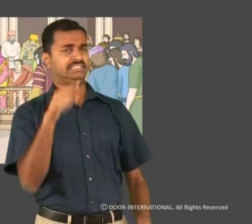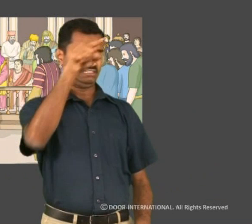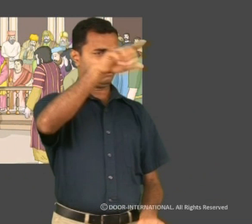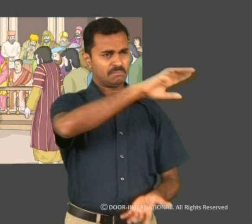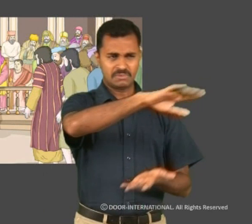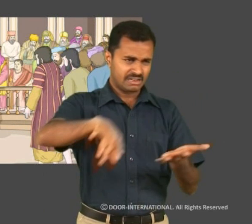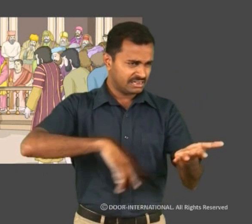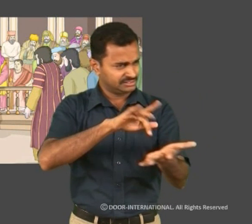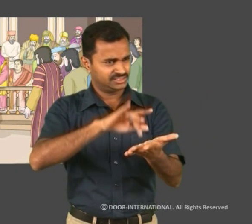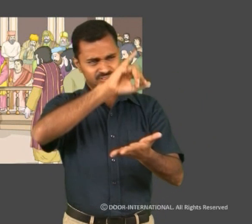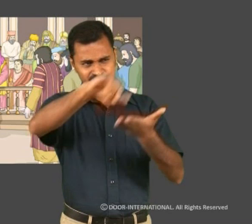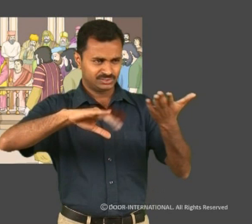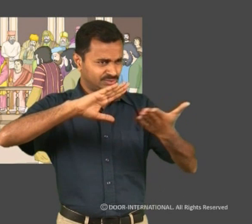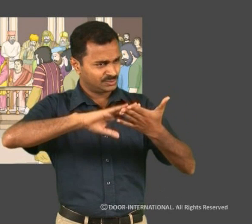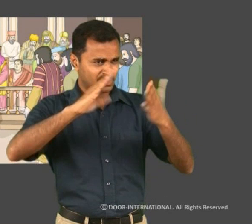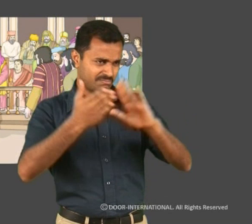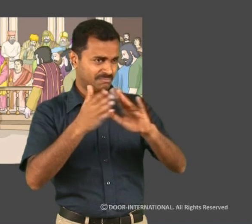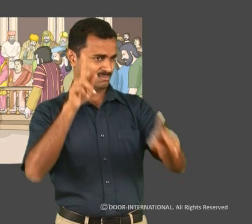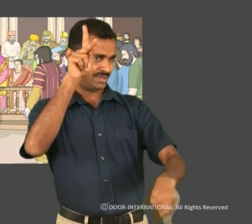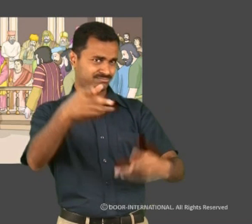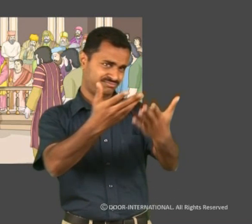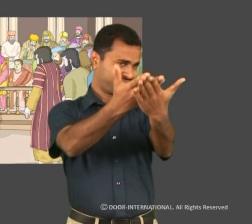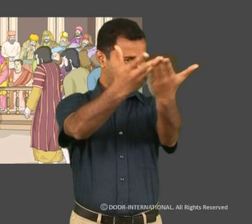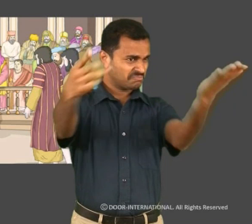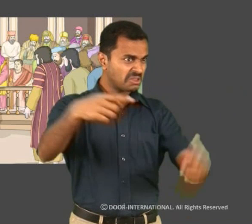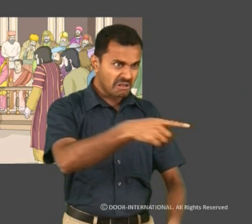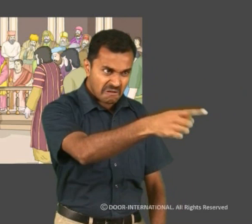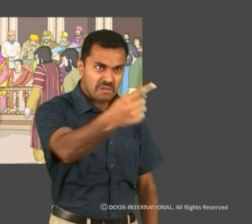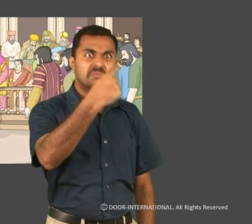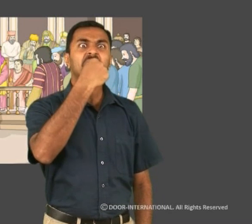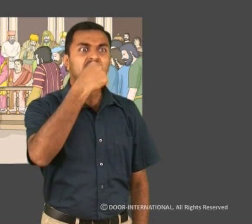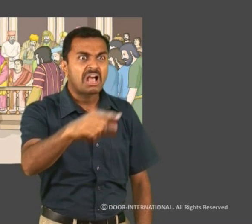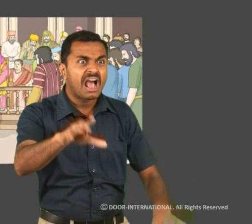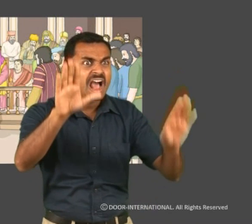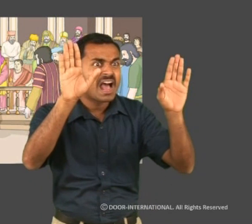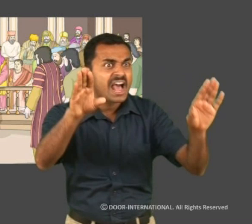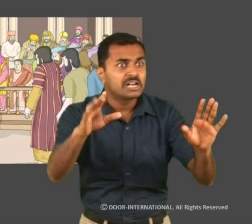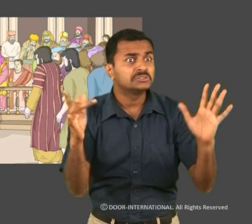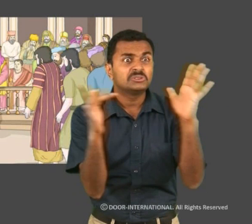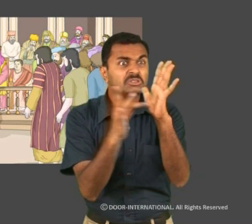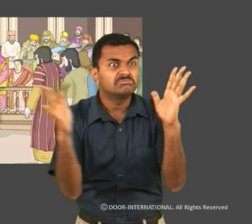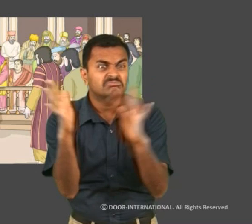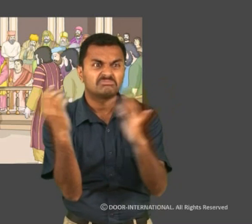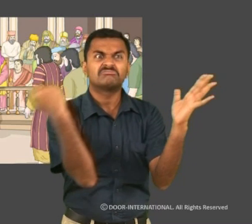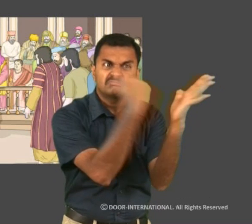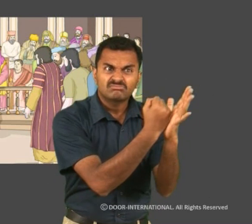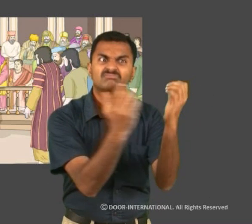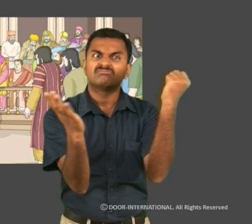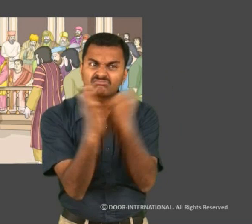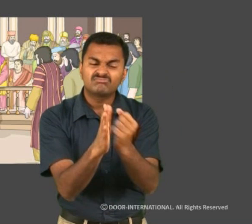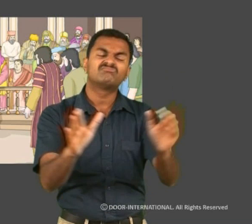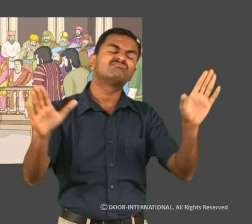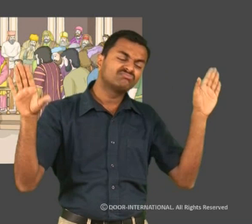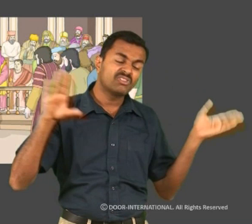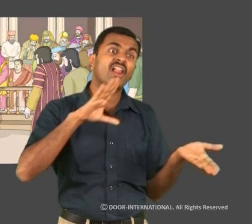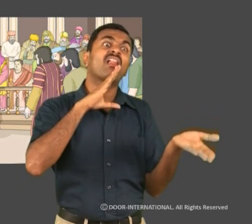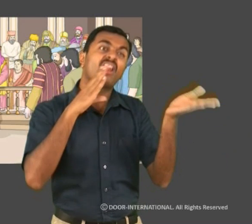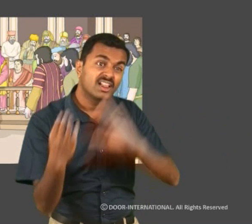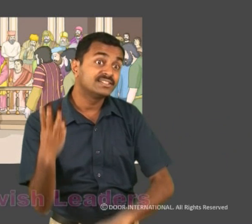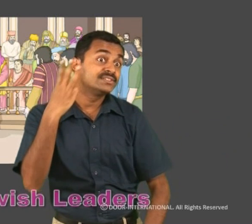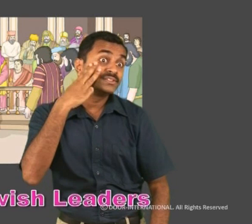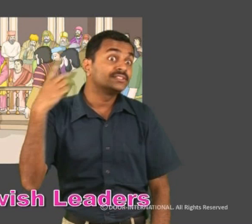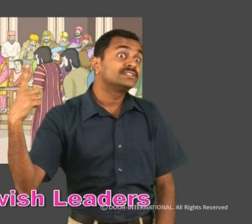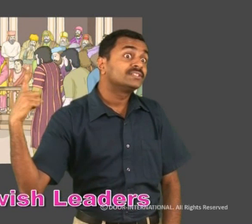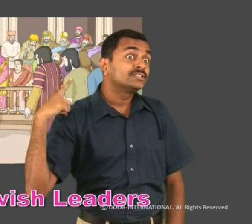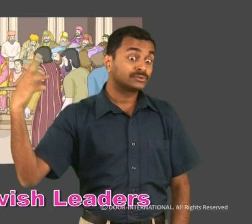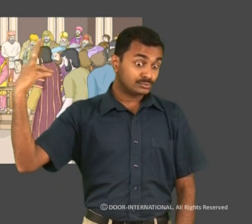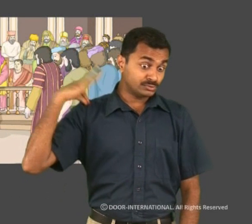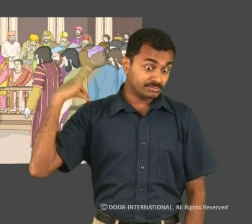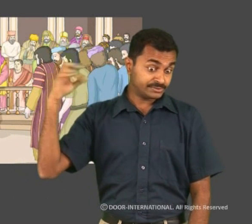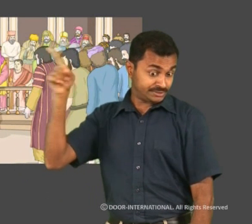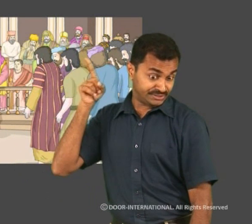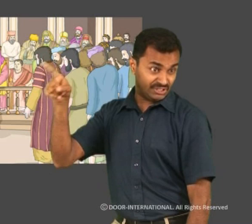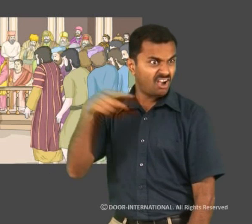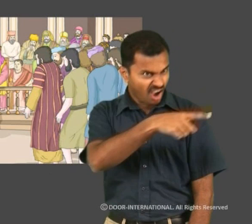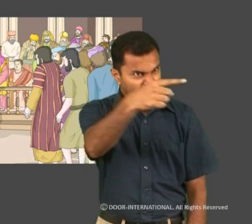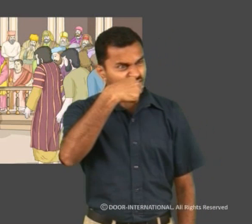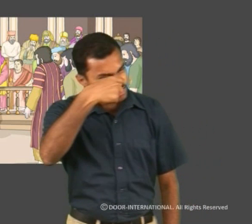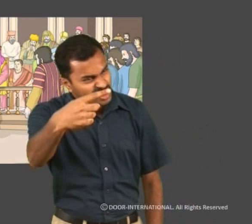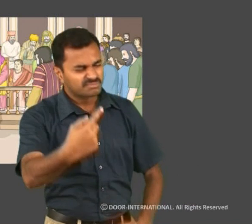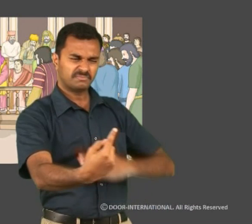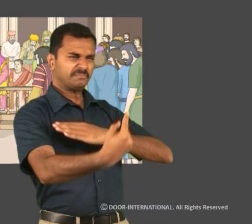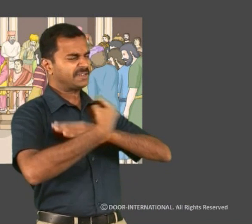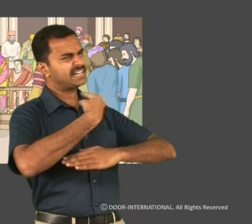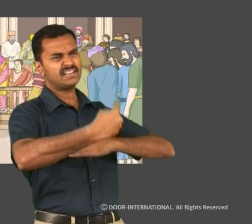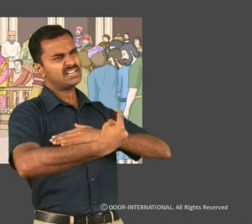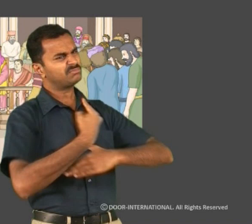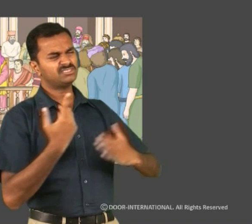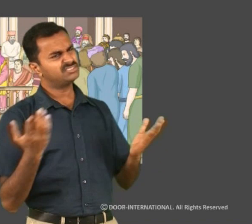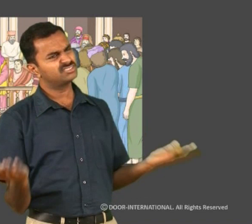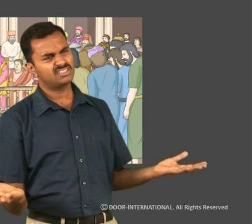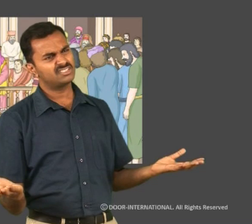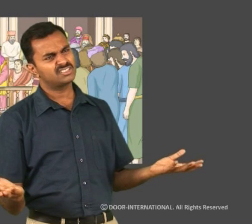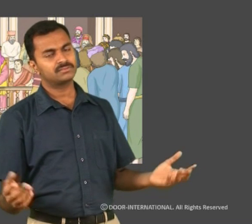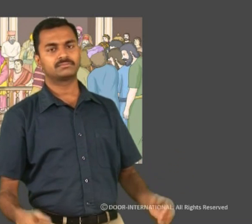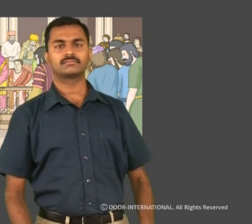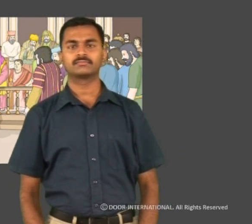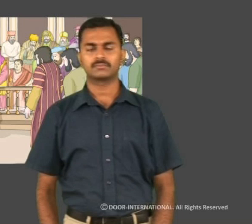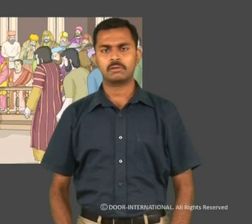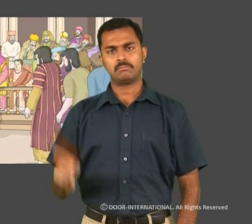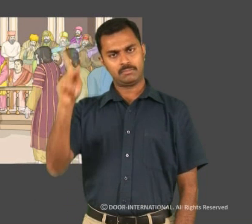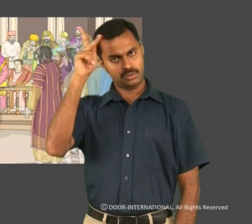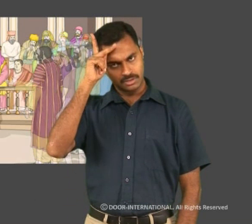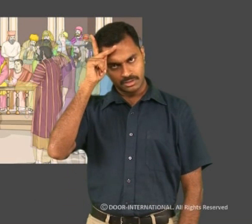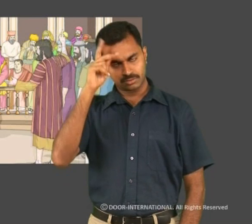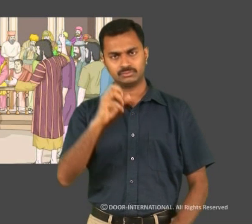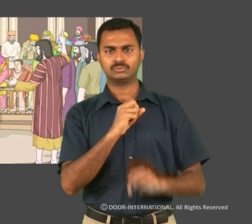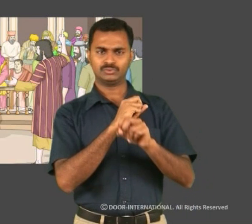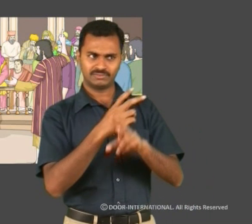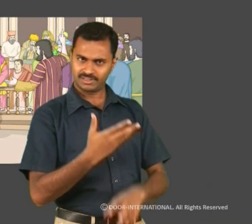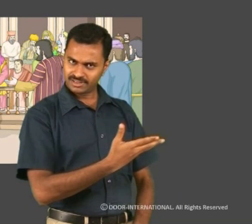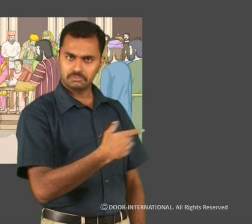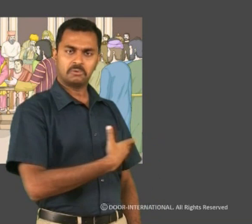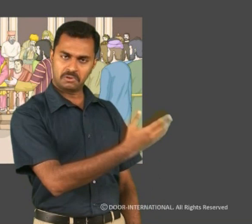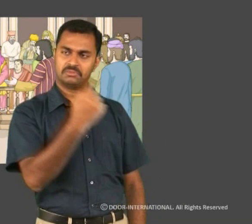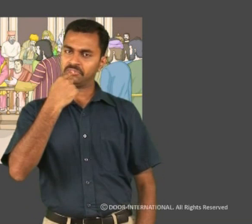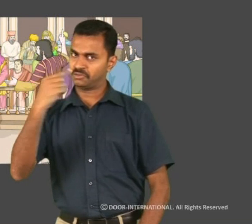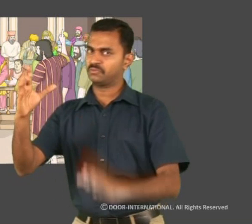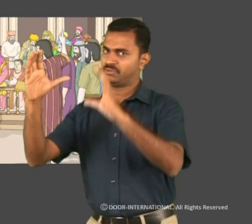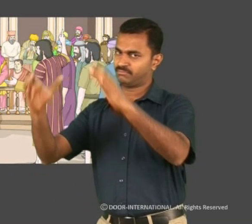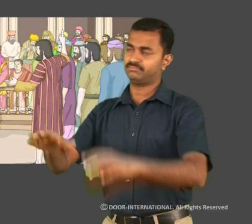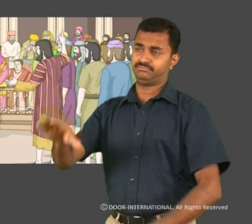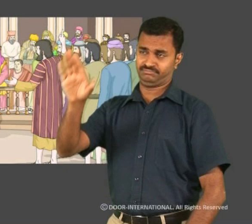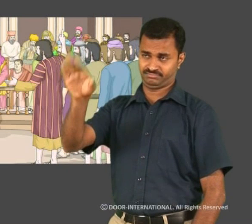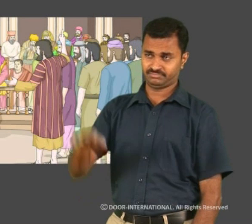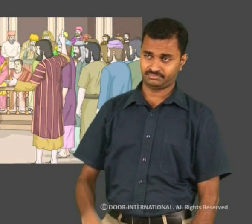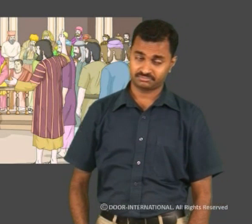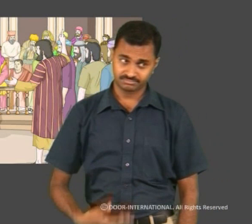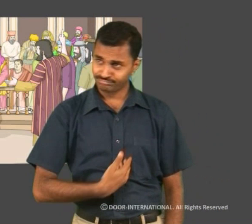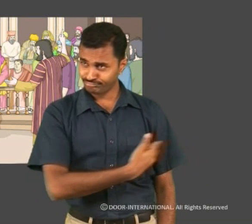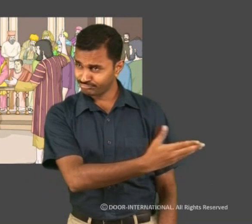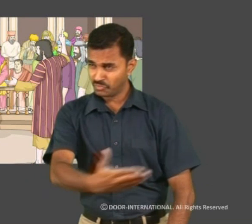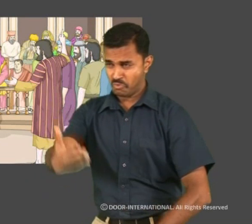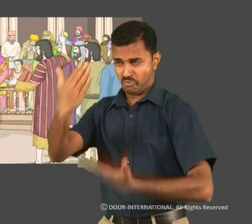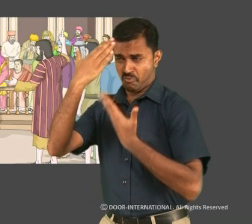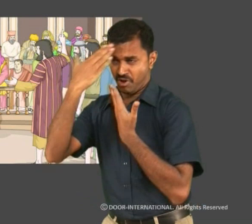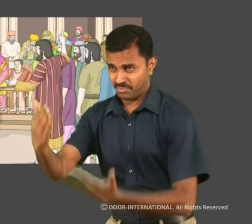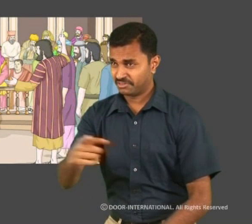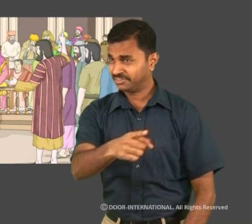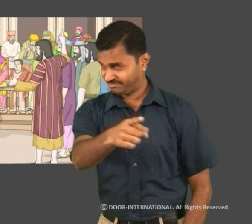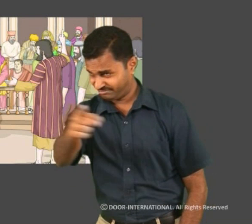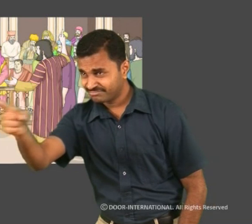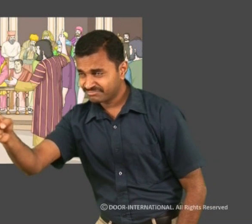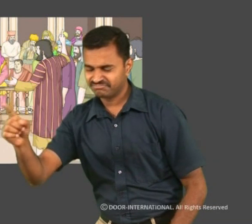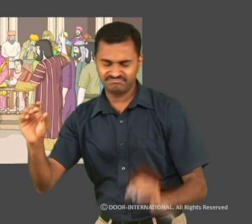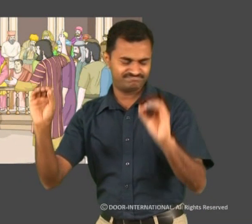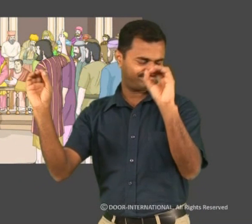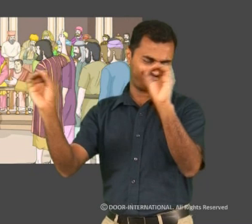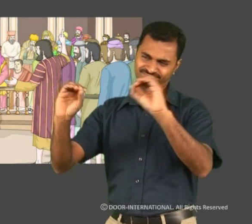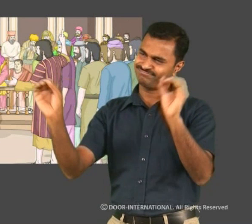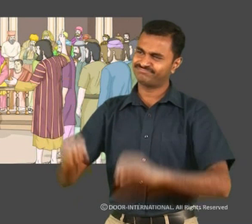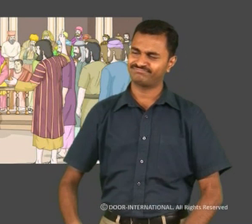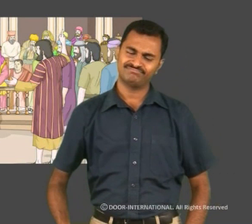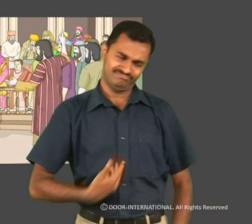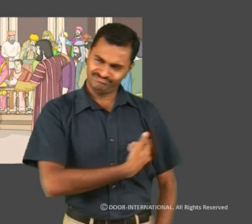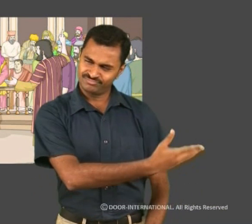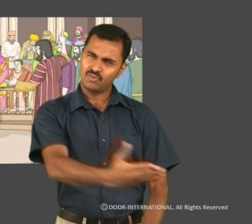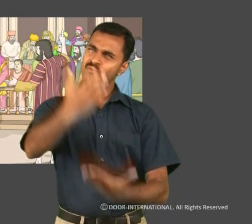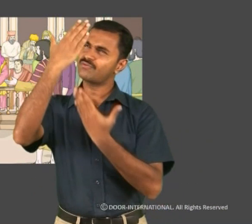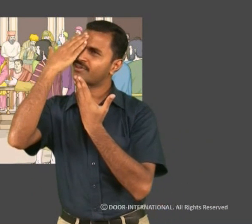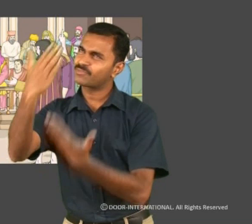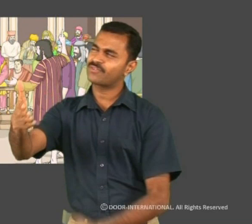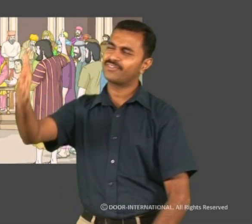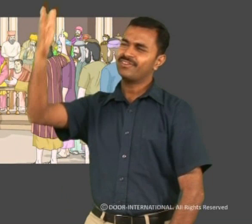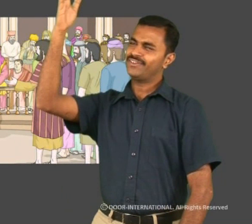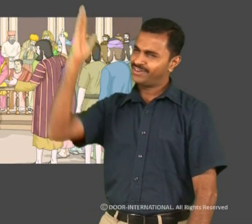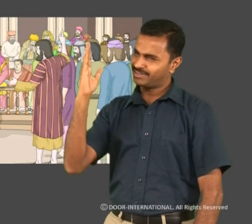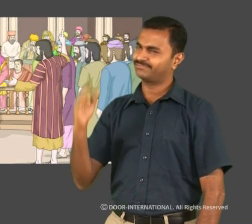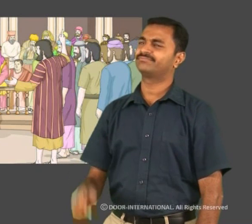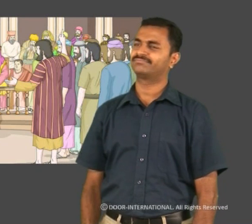“Yet you have filled Jerusalem with your teaching and are determined to make us responsible for this man’s blood.”